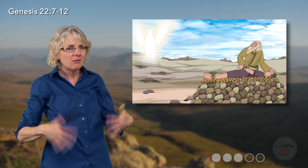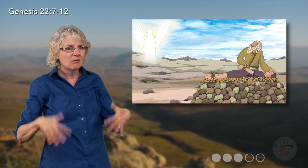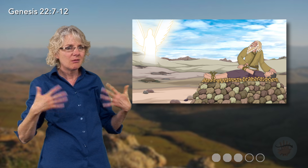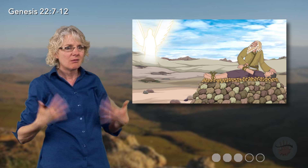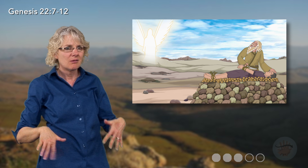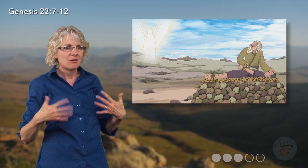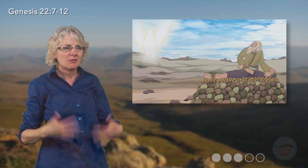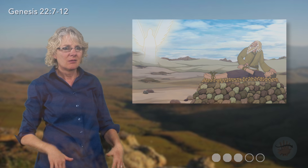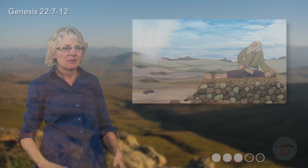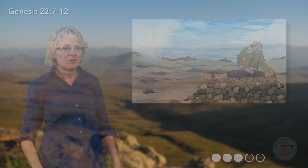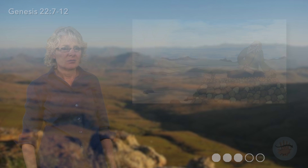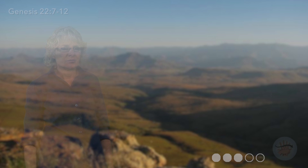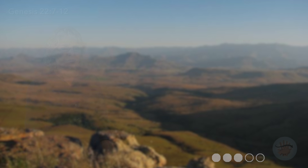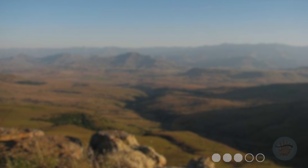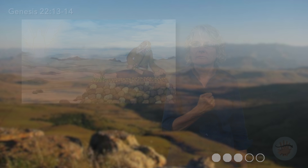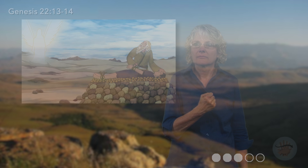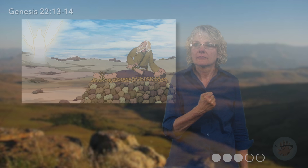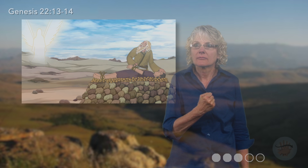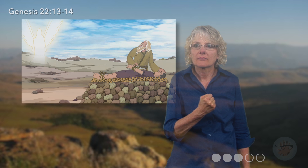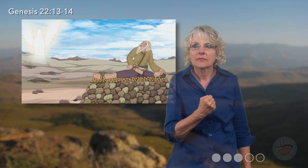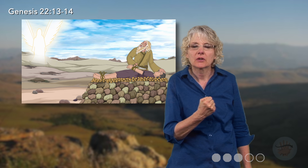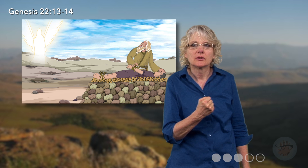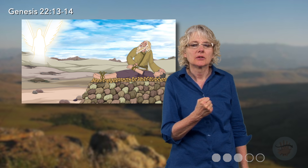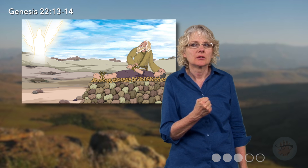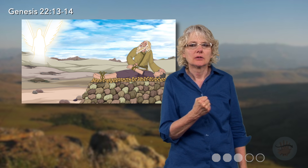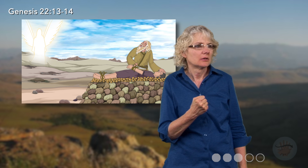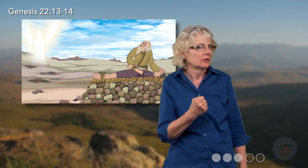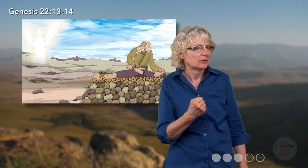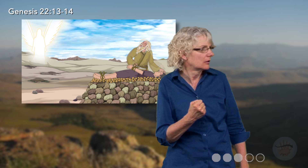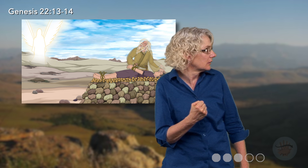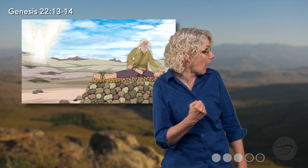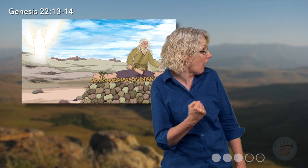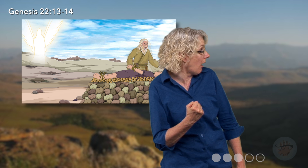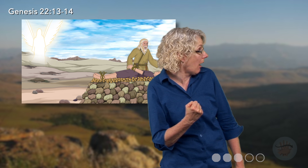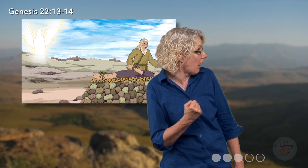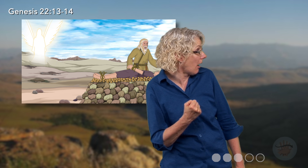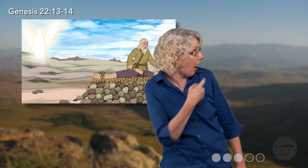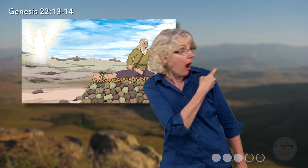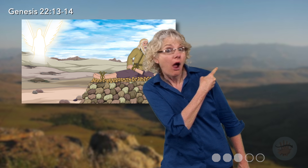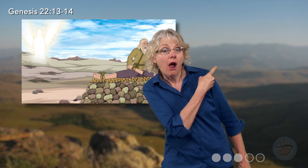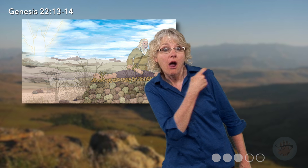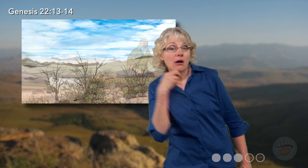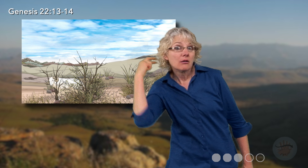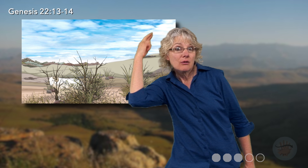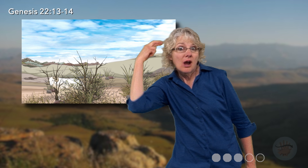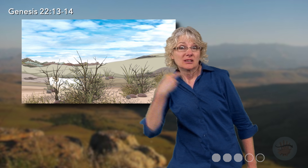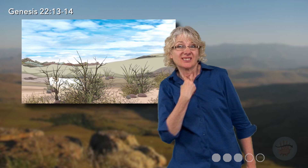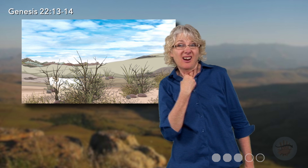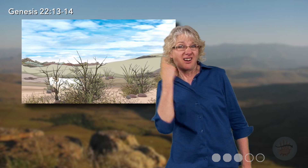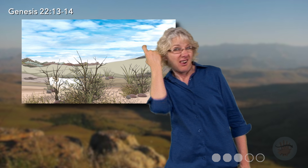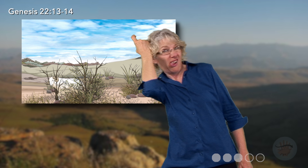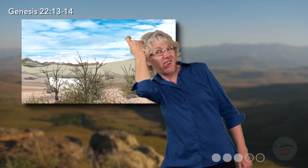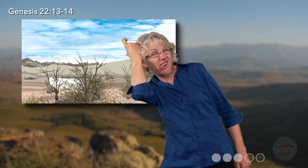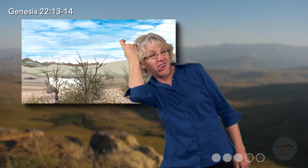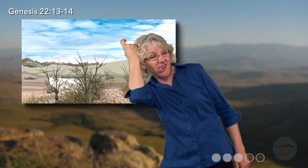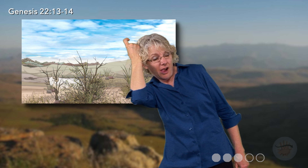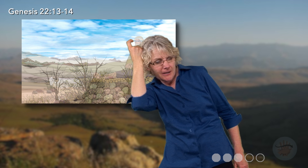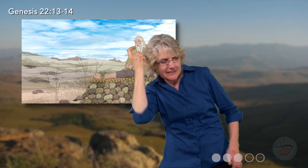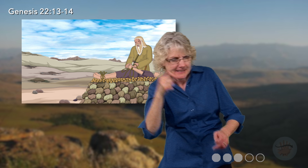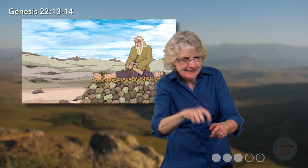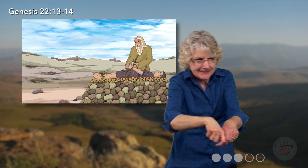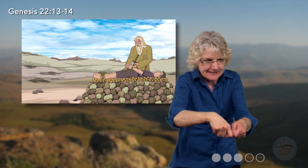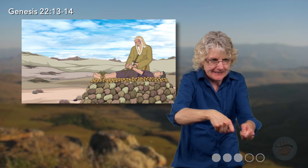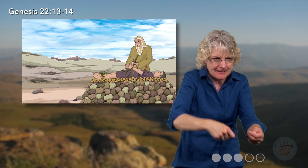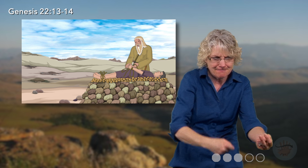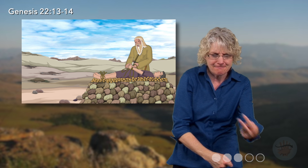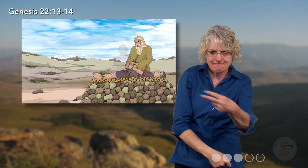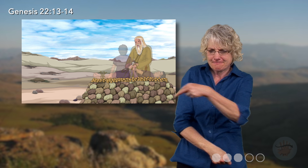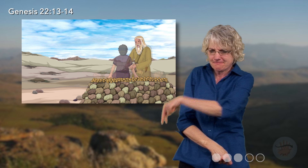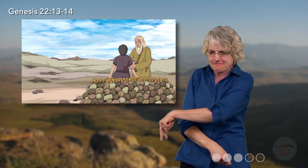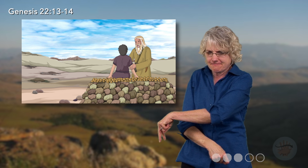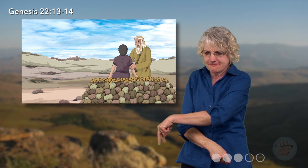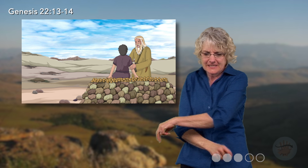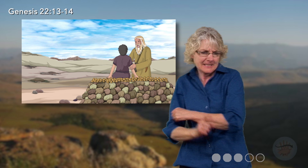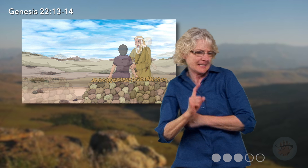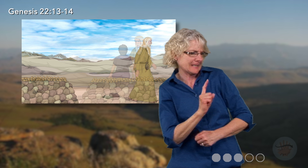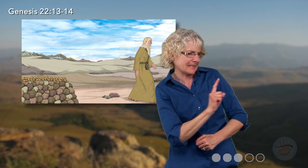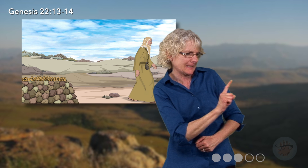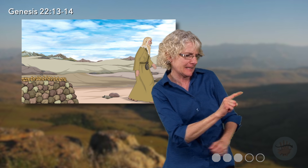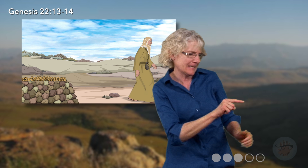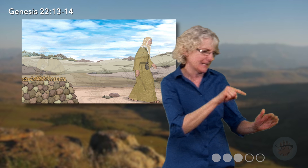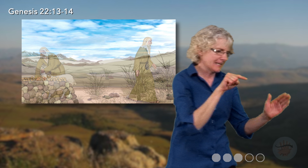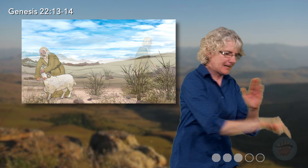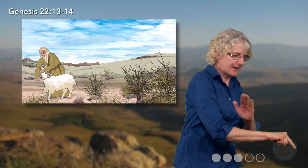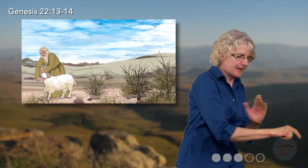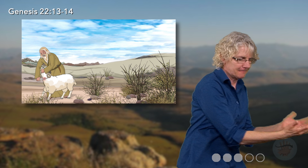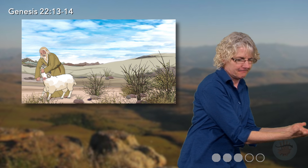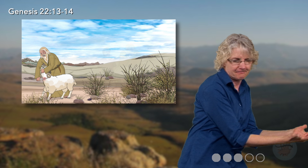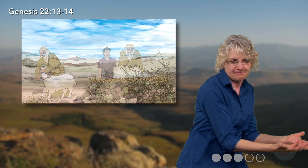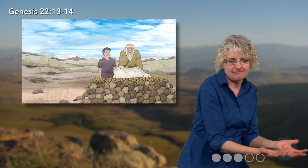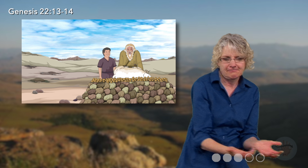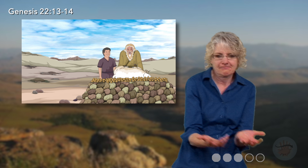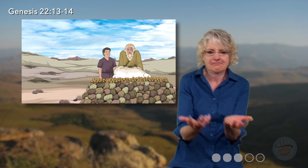Then Abraham looked up and saw behind him a ram in a thicket, caught by its horns.